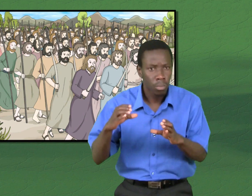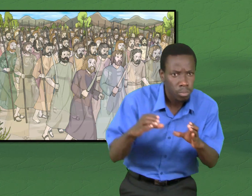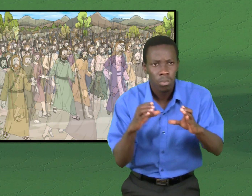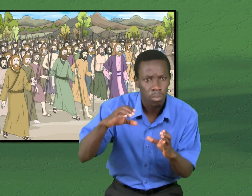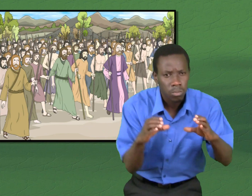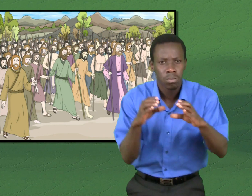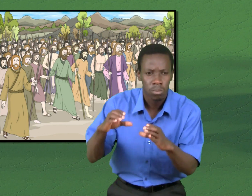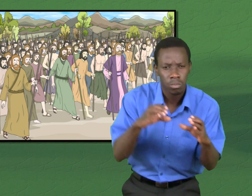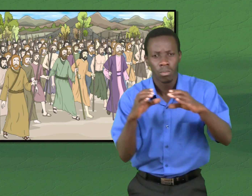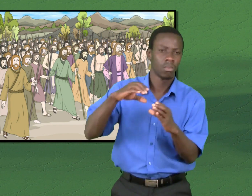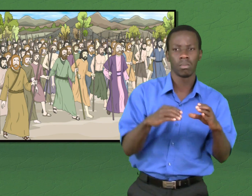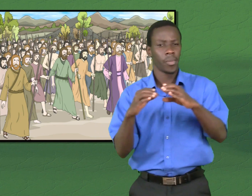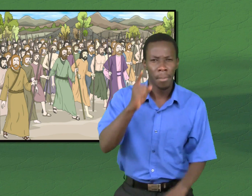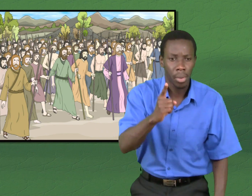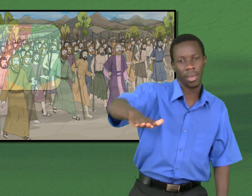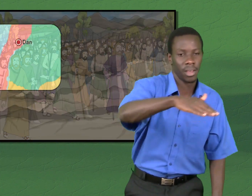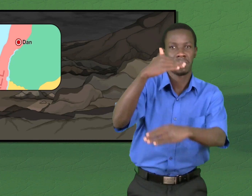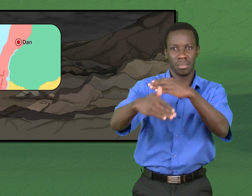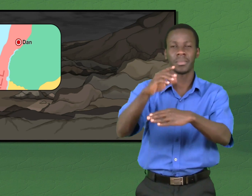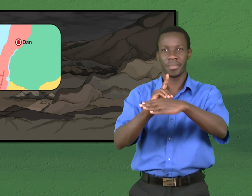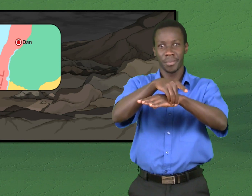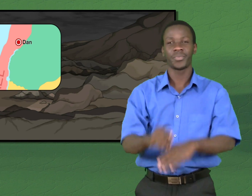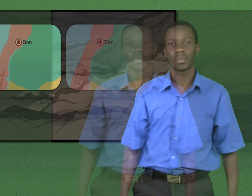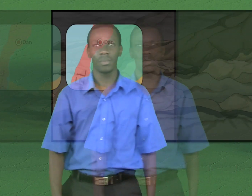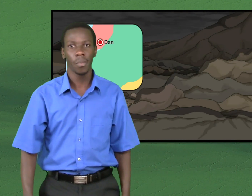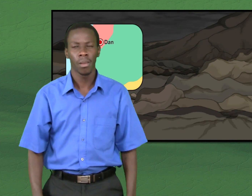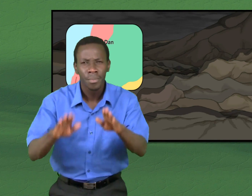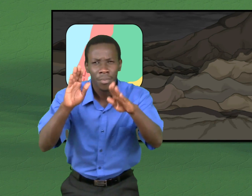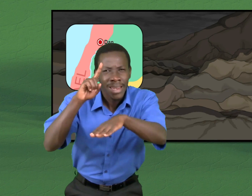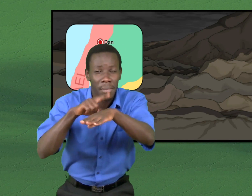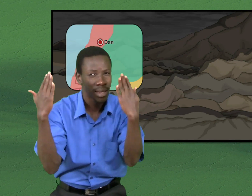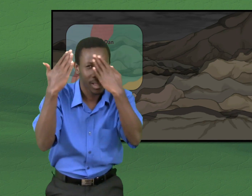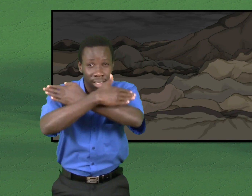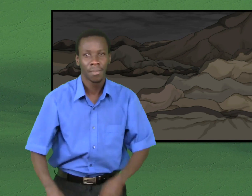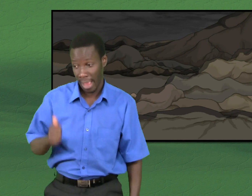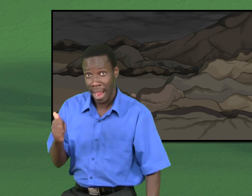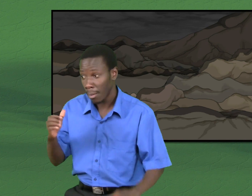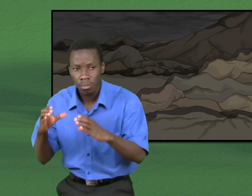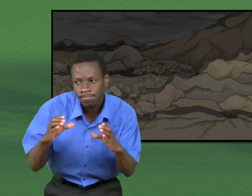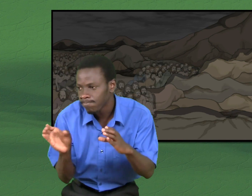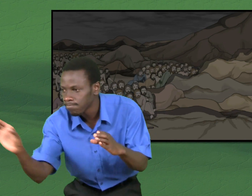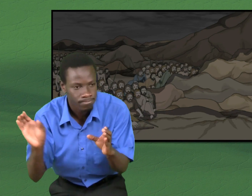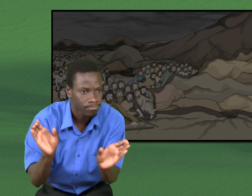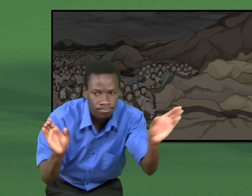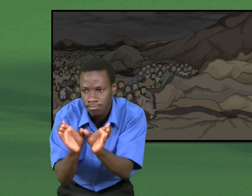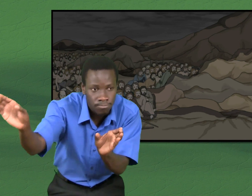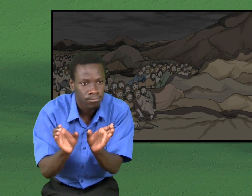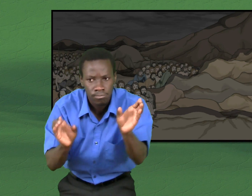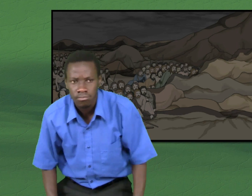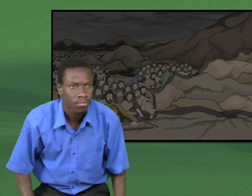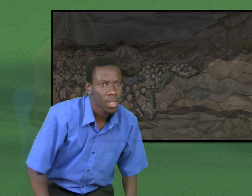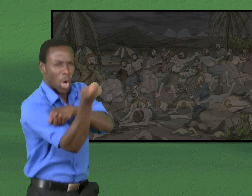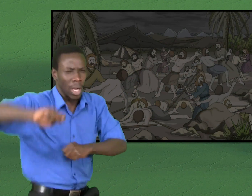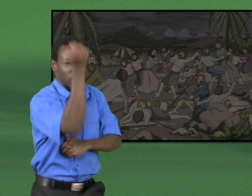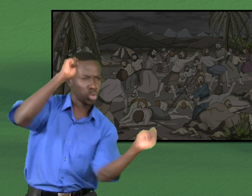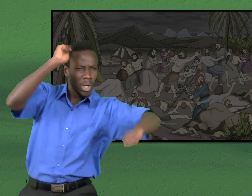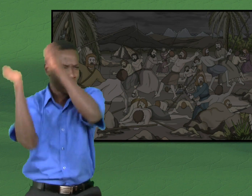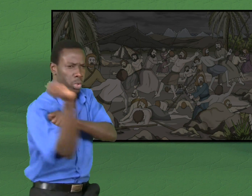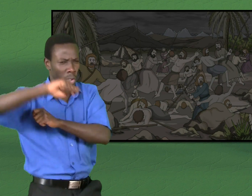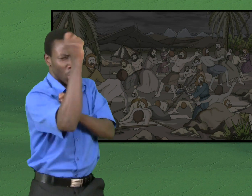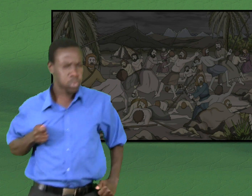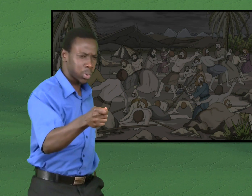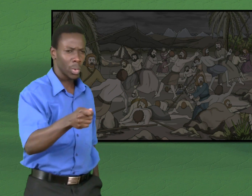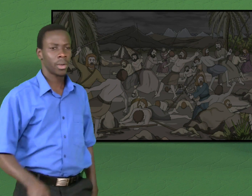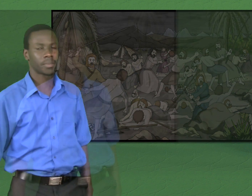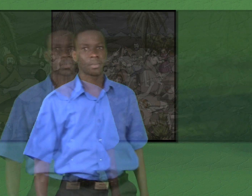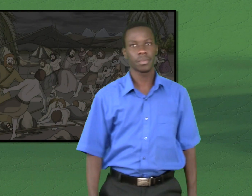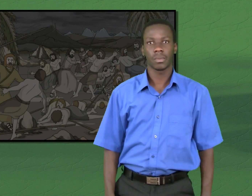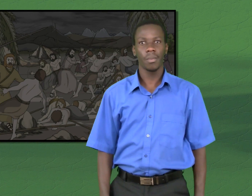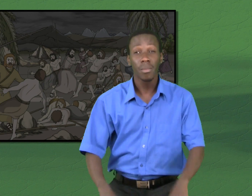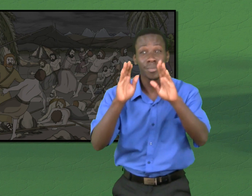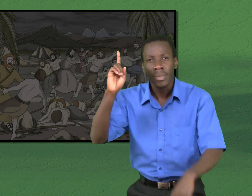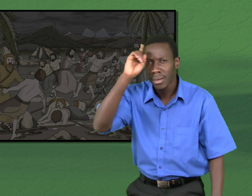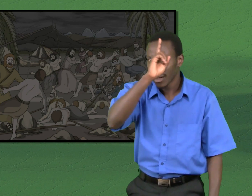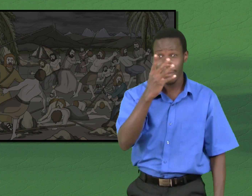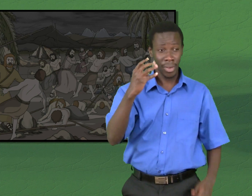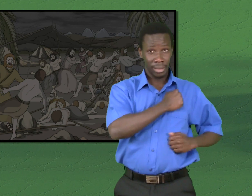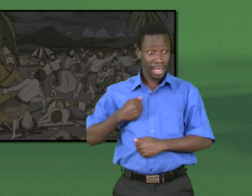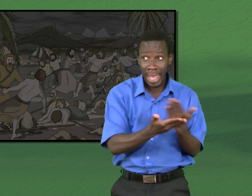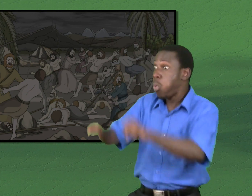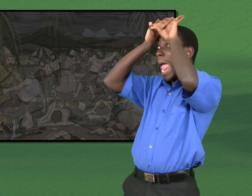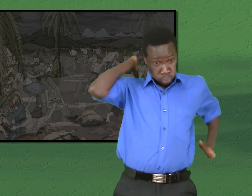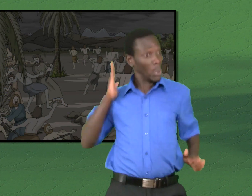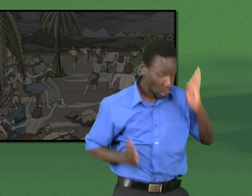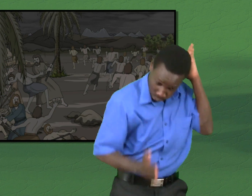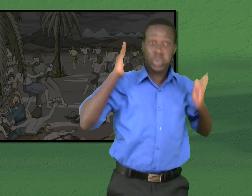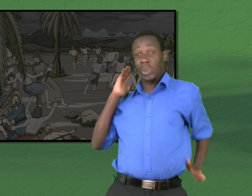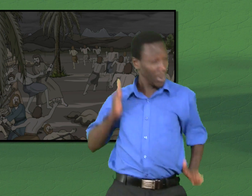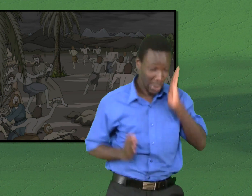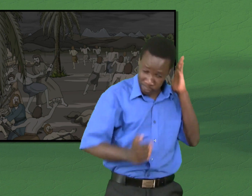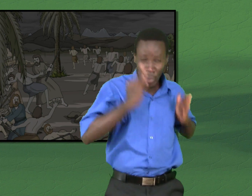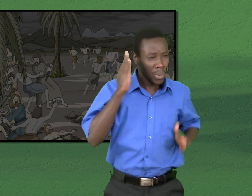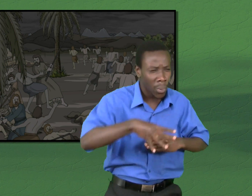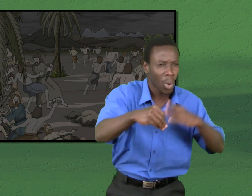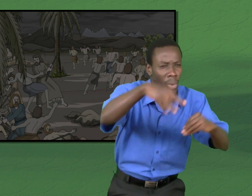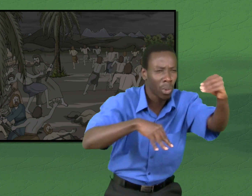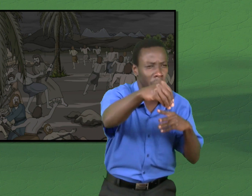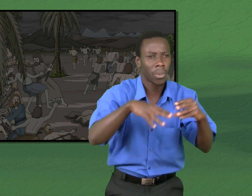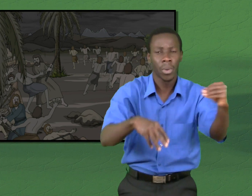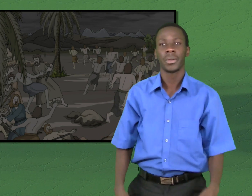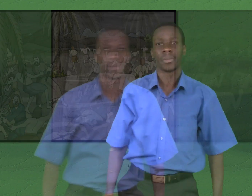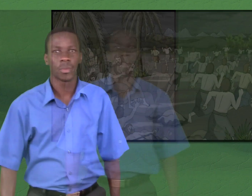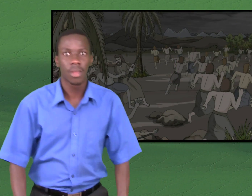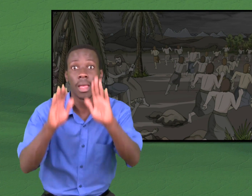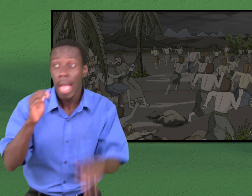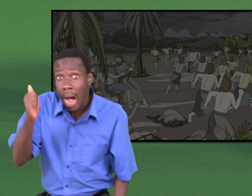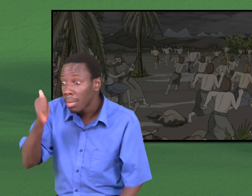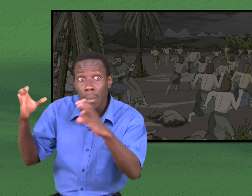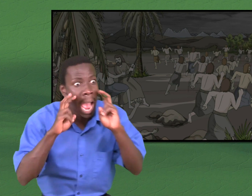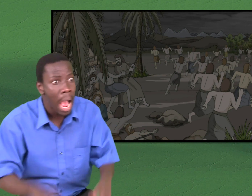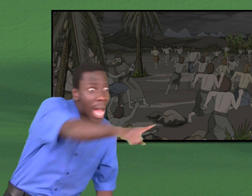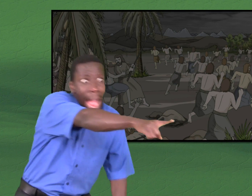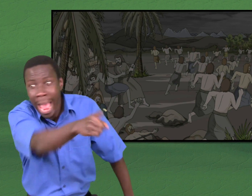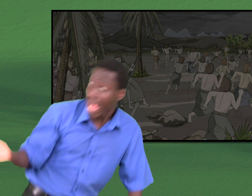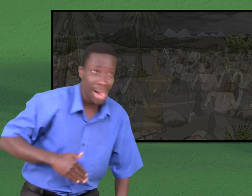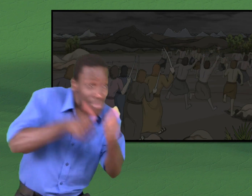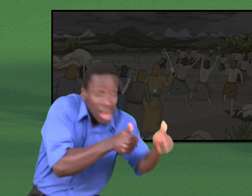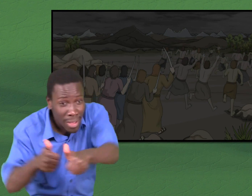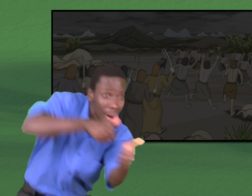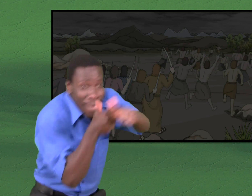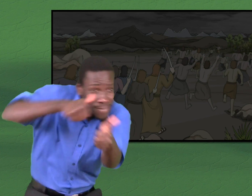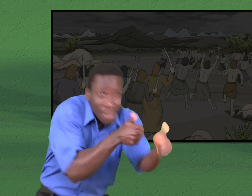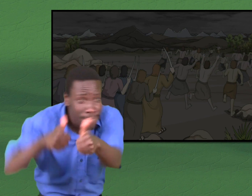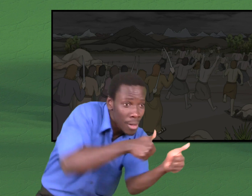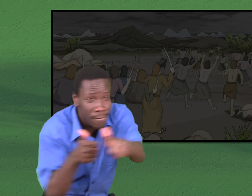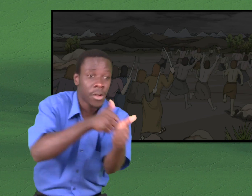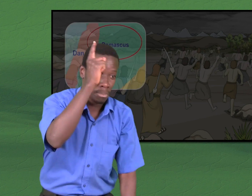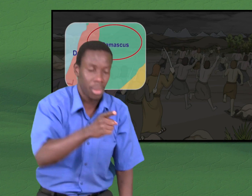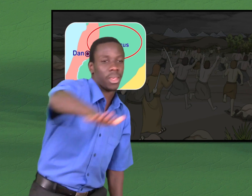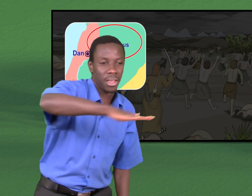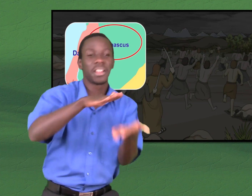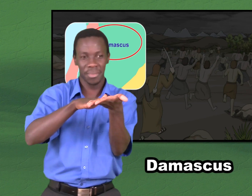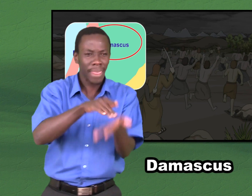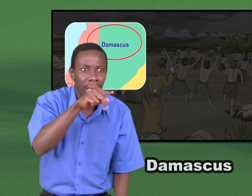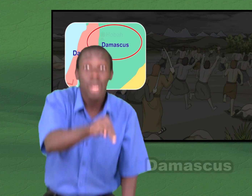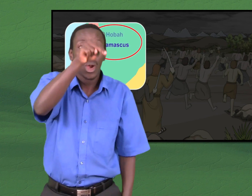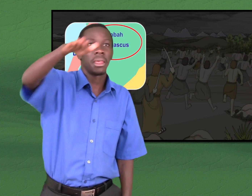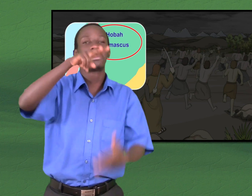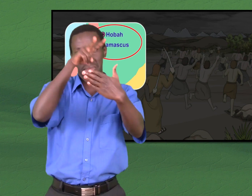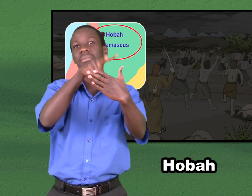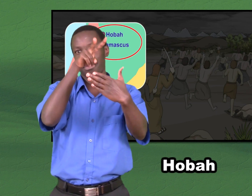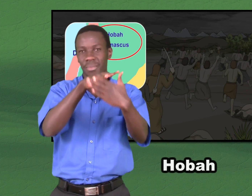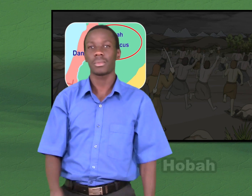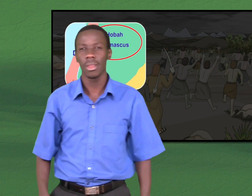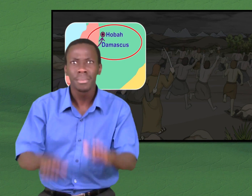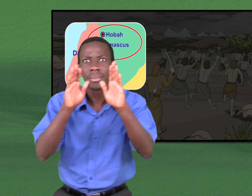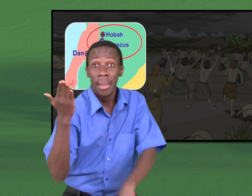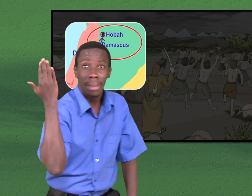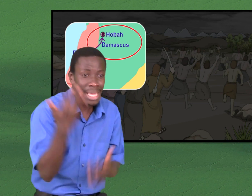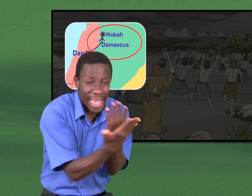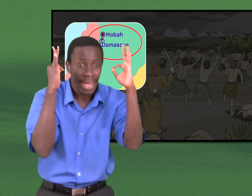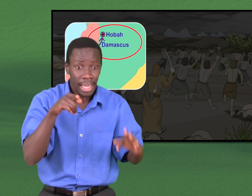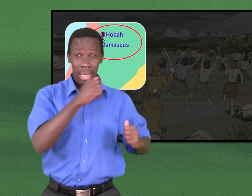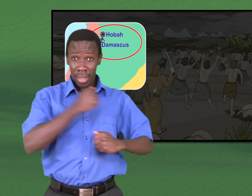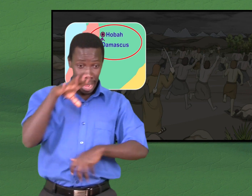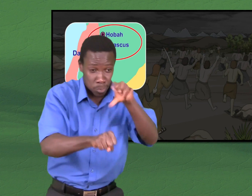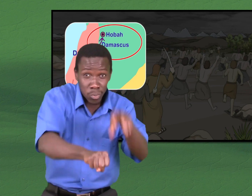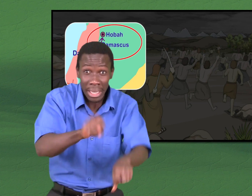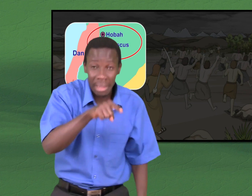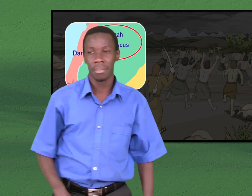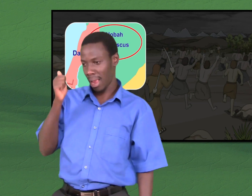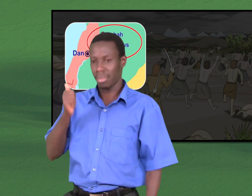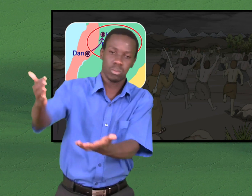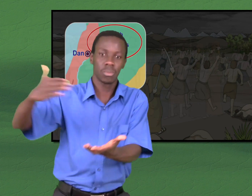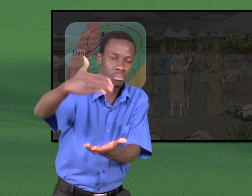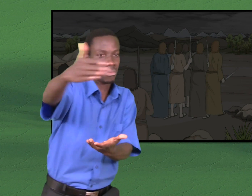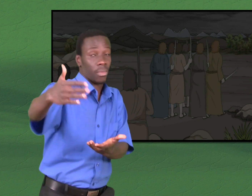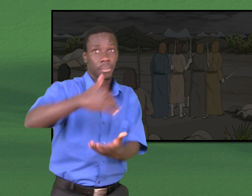During the night, Abram divided his forces and routed Chedorlaomer’s army, pursuing them as far as Hobah, north of Damascus.